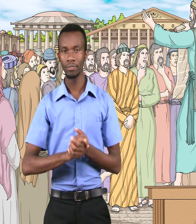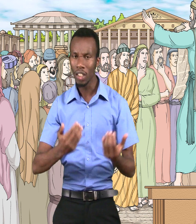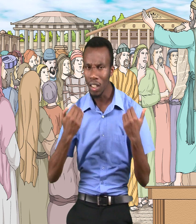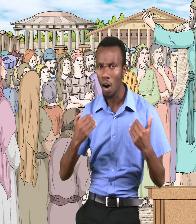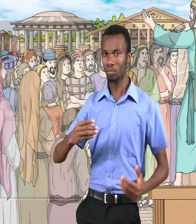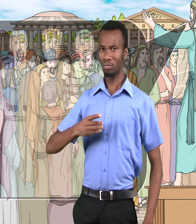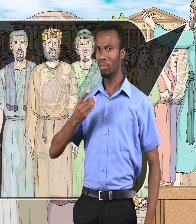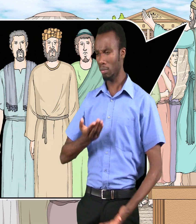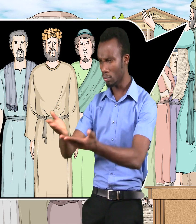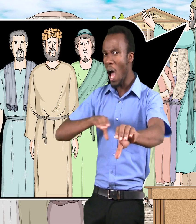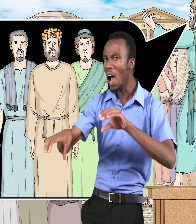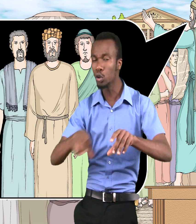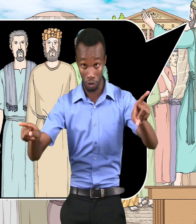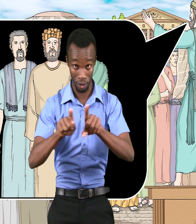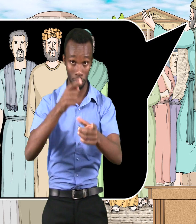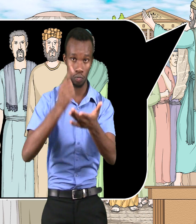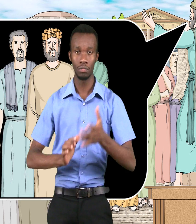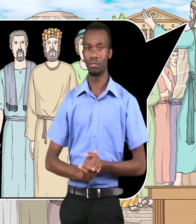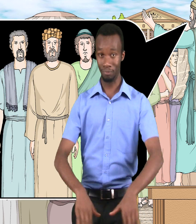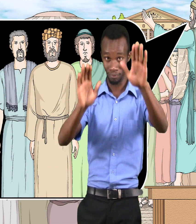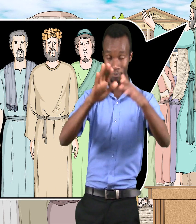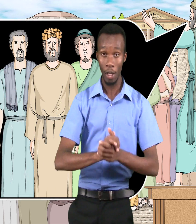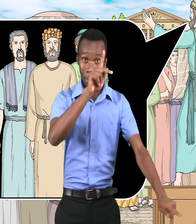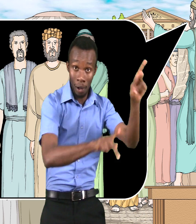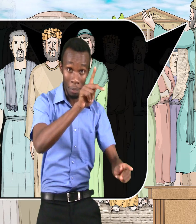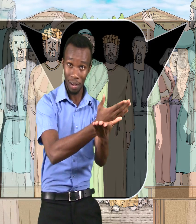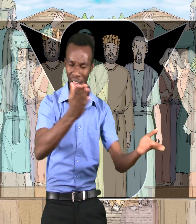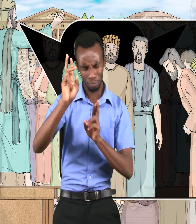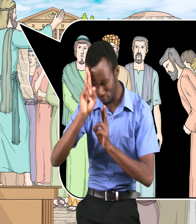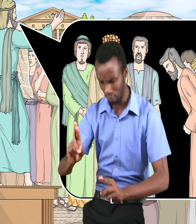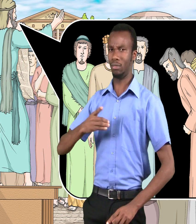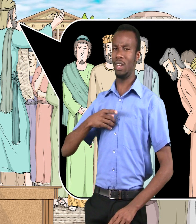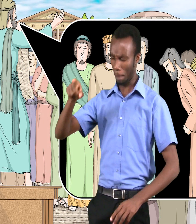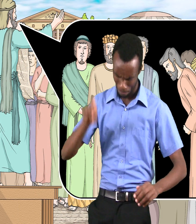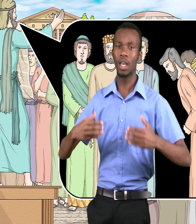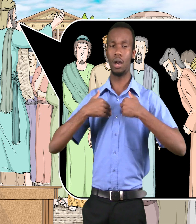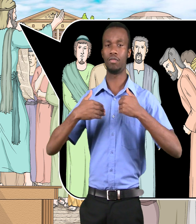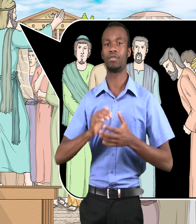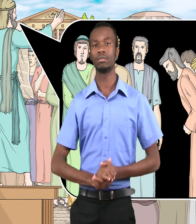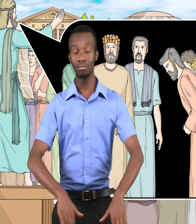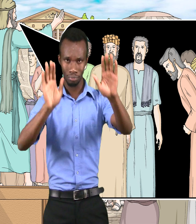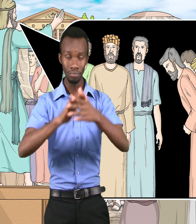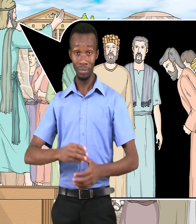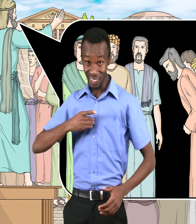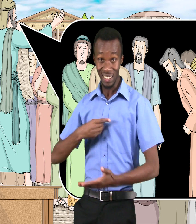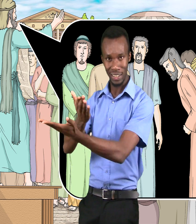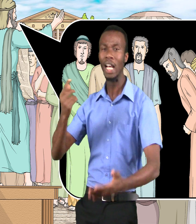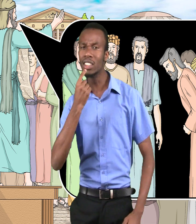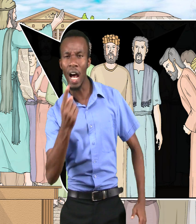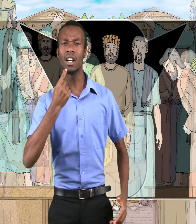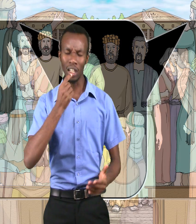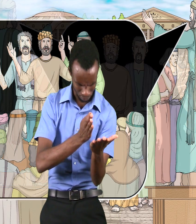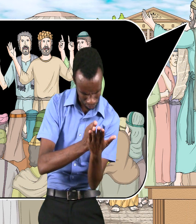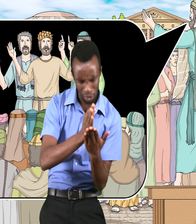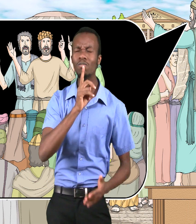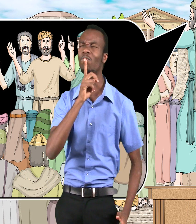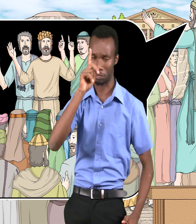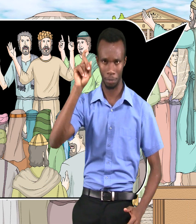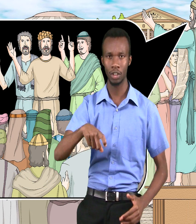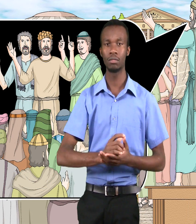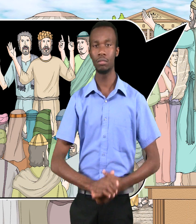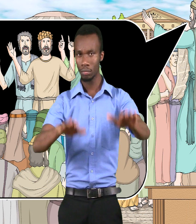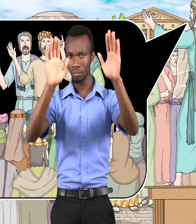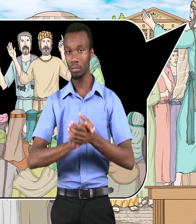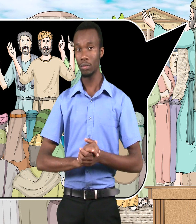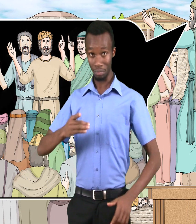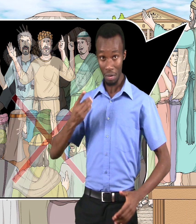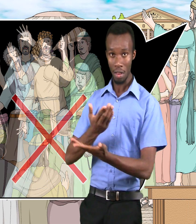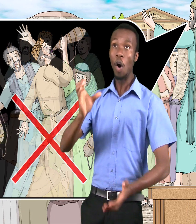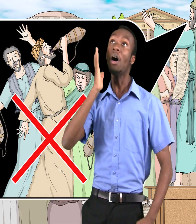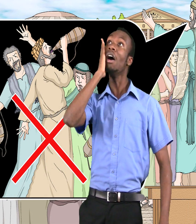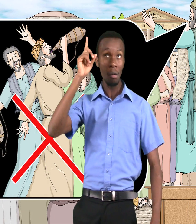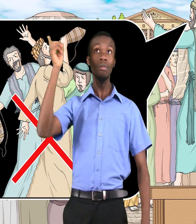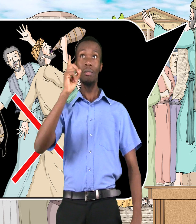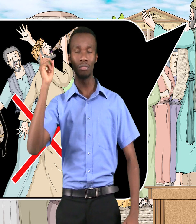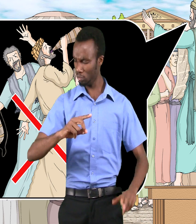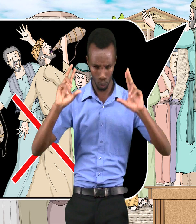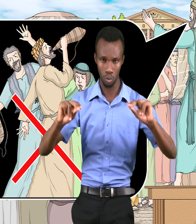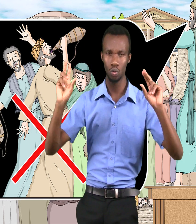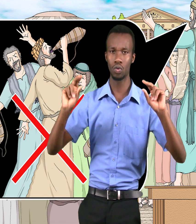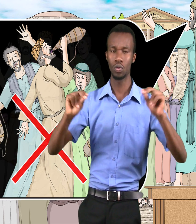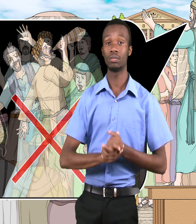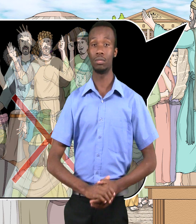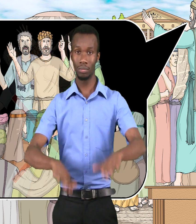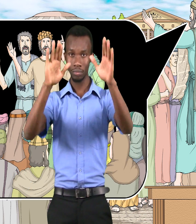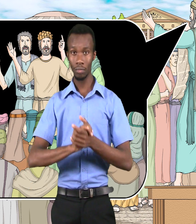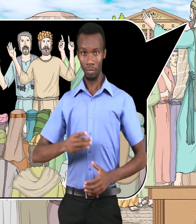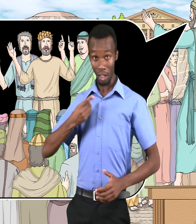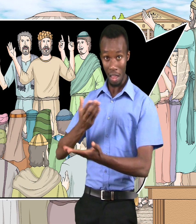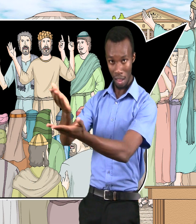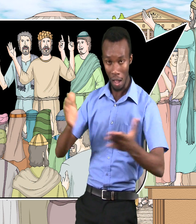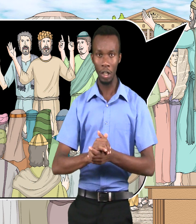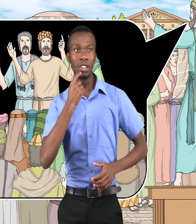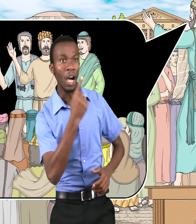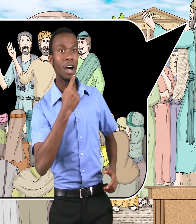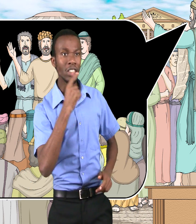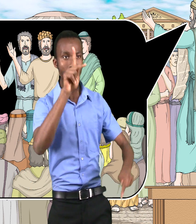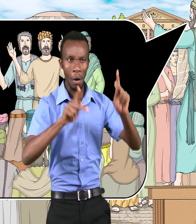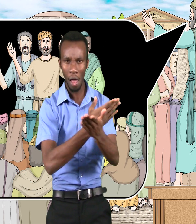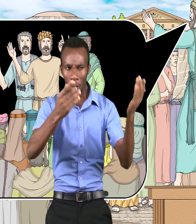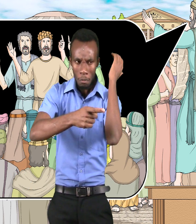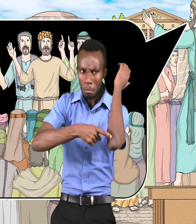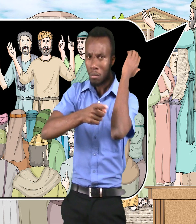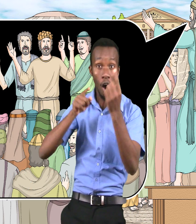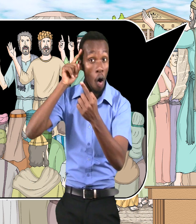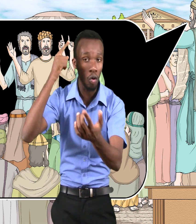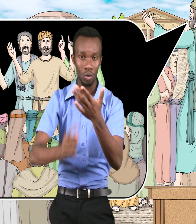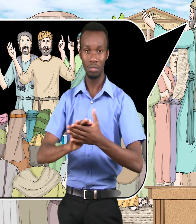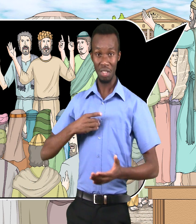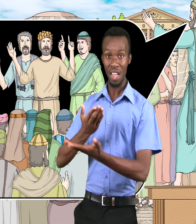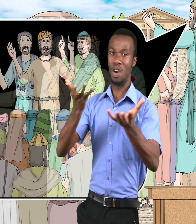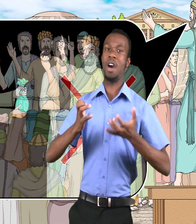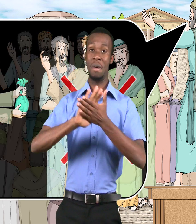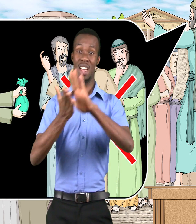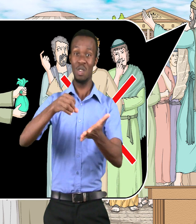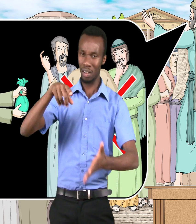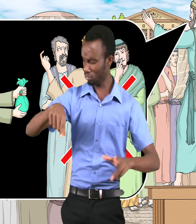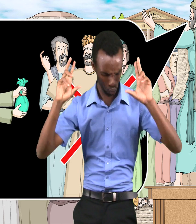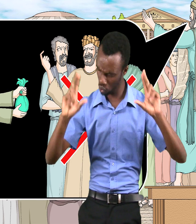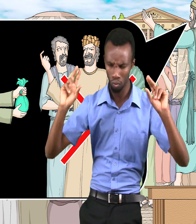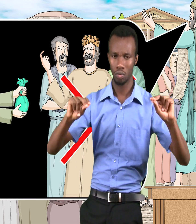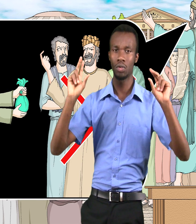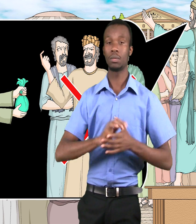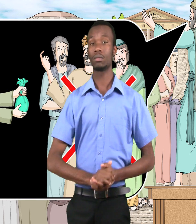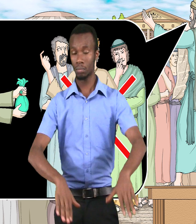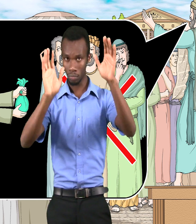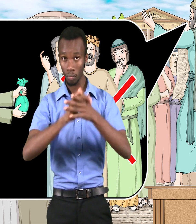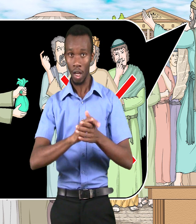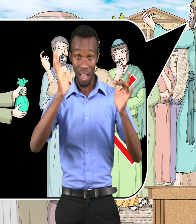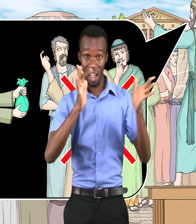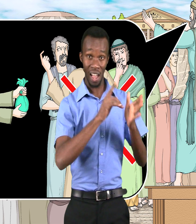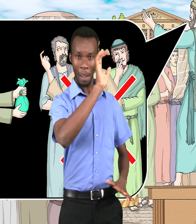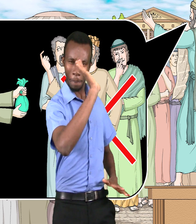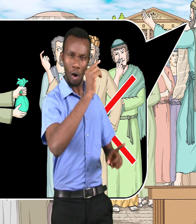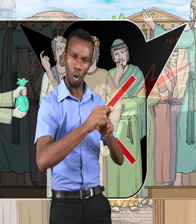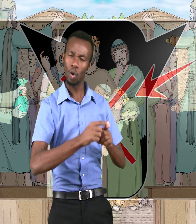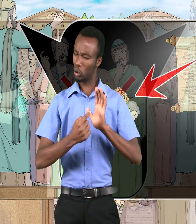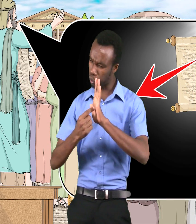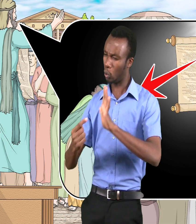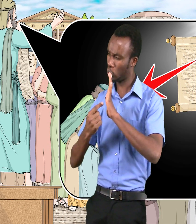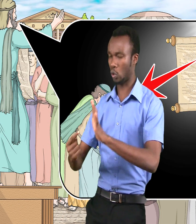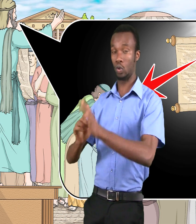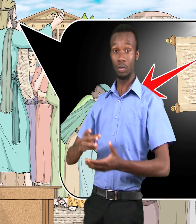Deacons likewise must be dignified, not double-tongued or given to much wine or greedy for money.